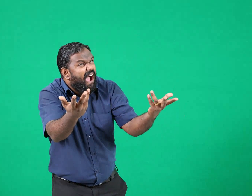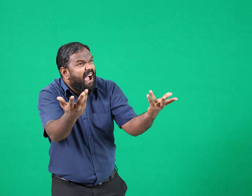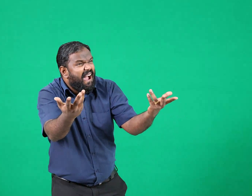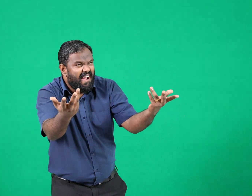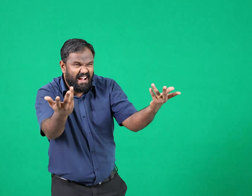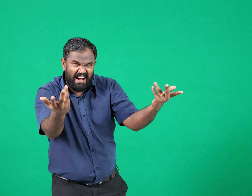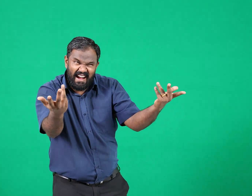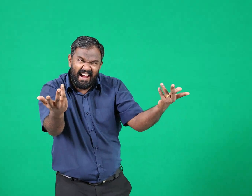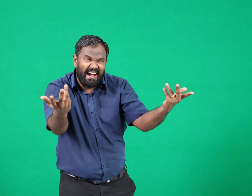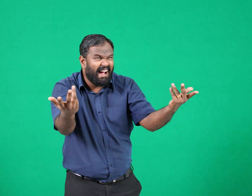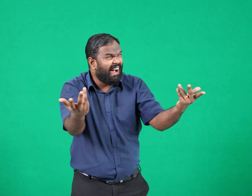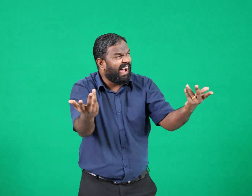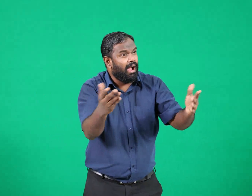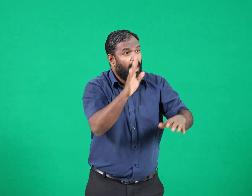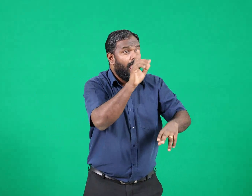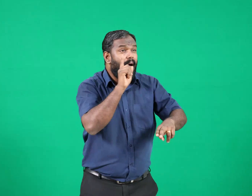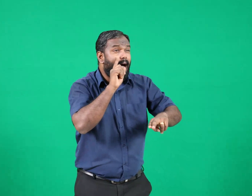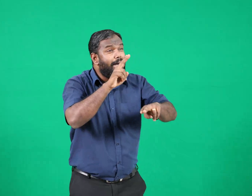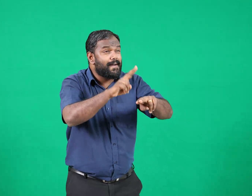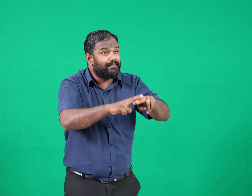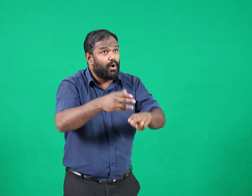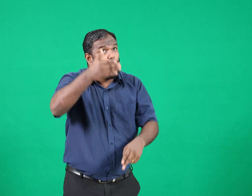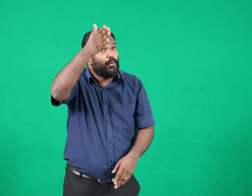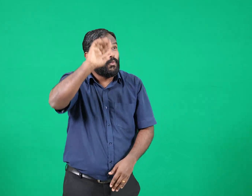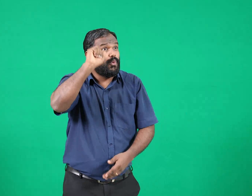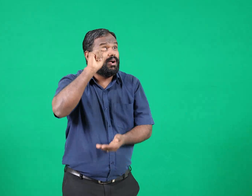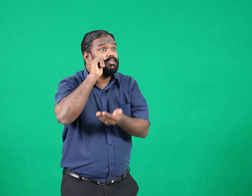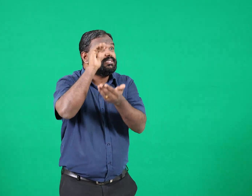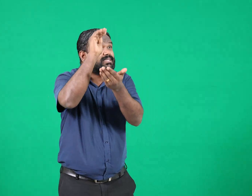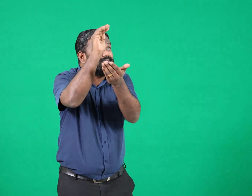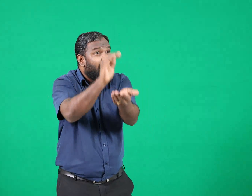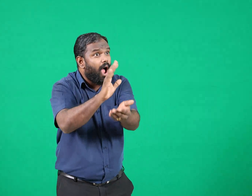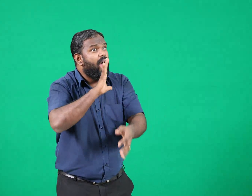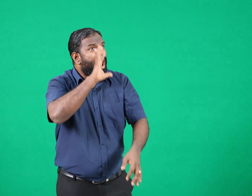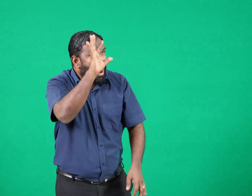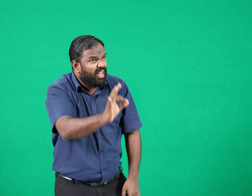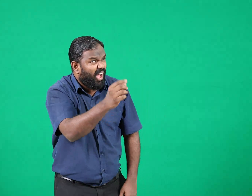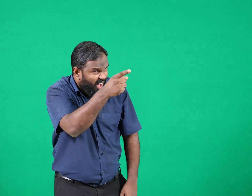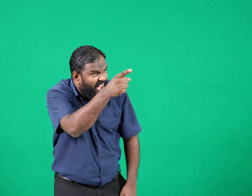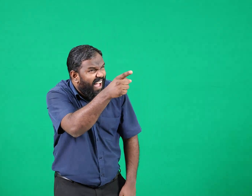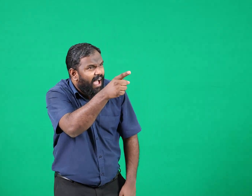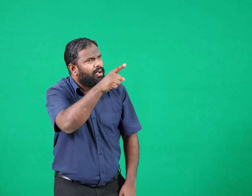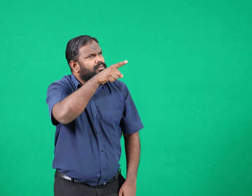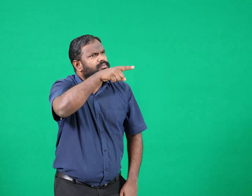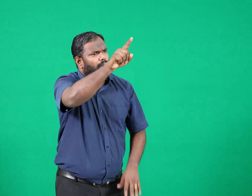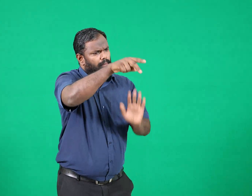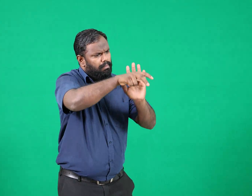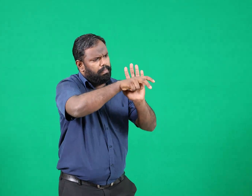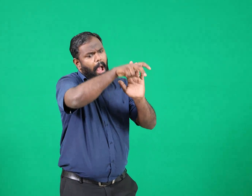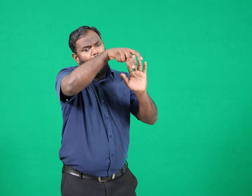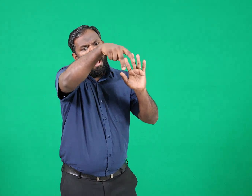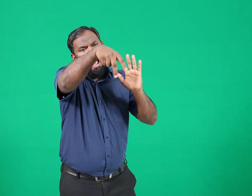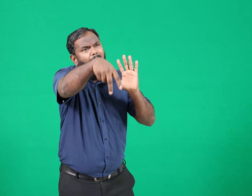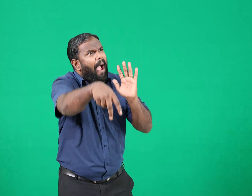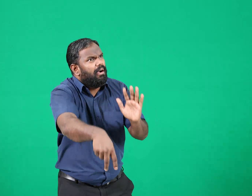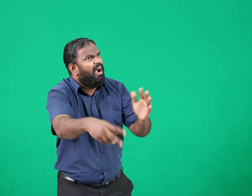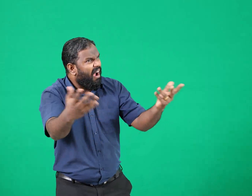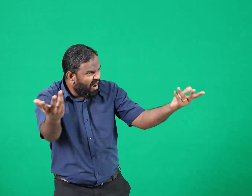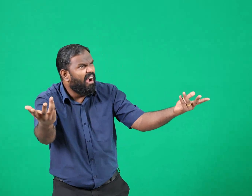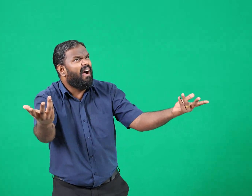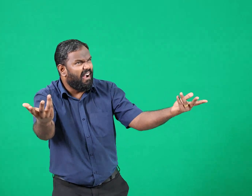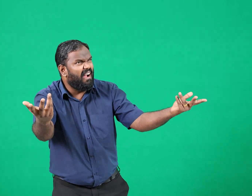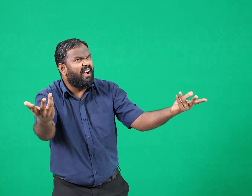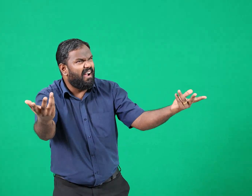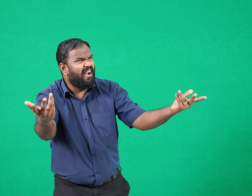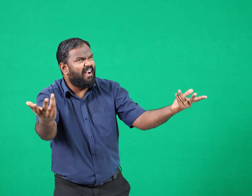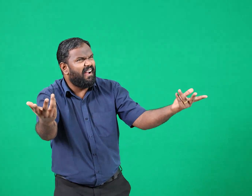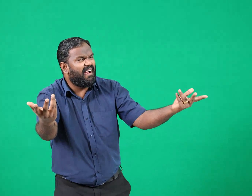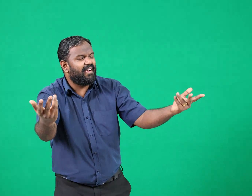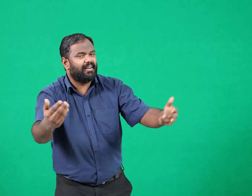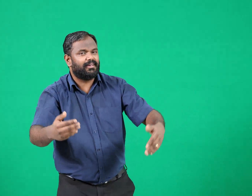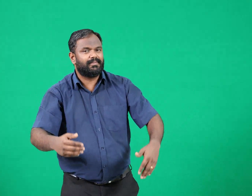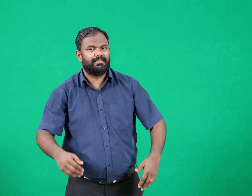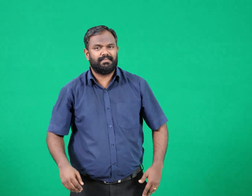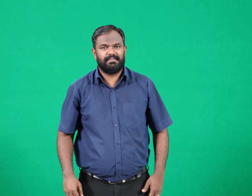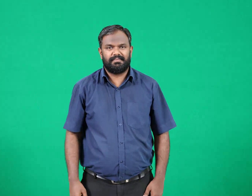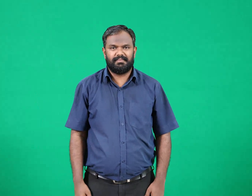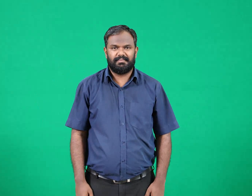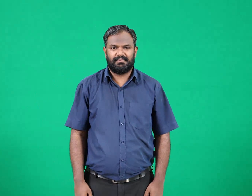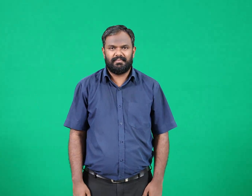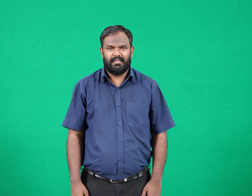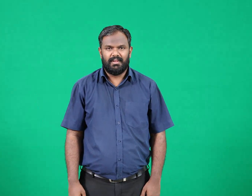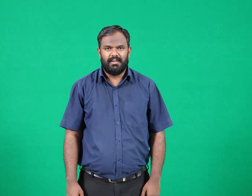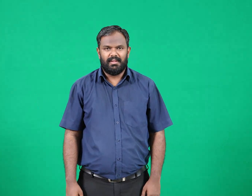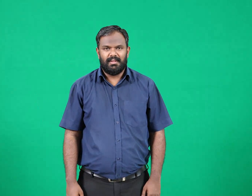If You are the Son of God, come down from the cross!"